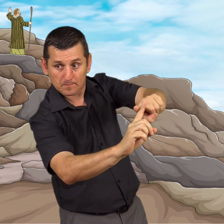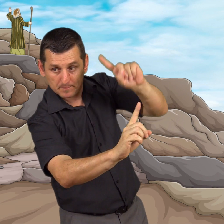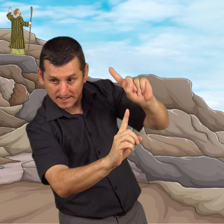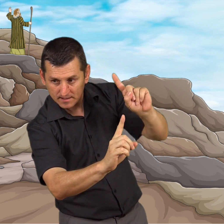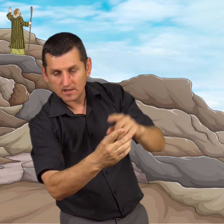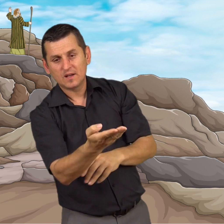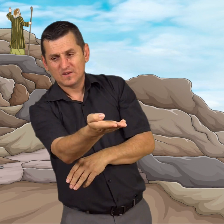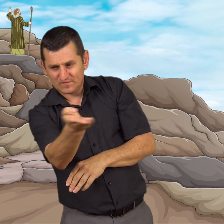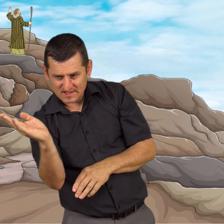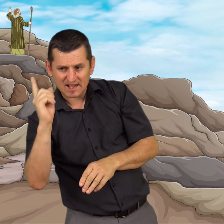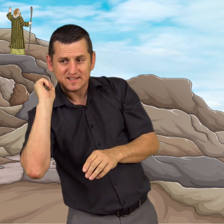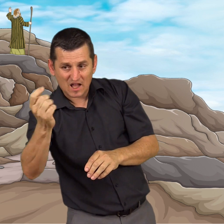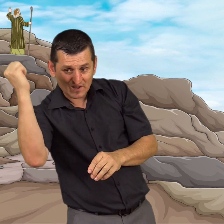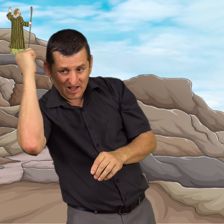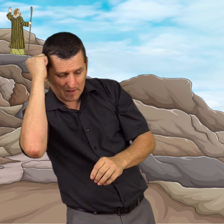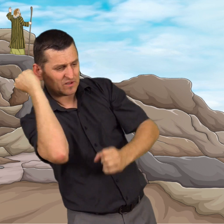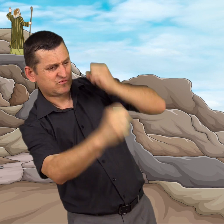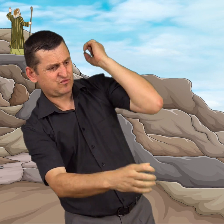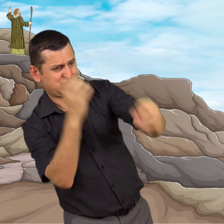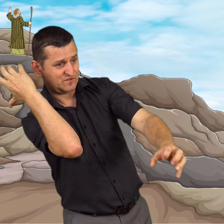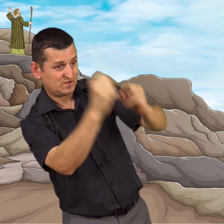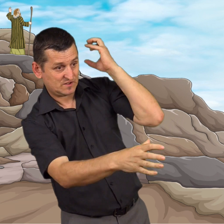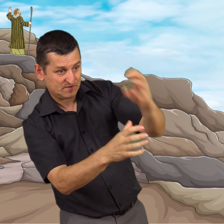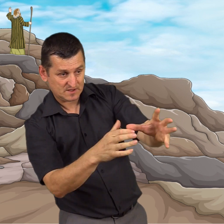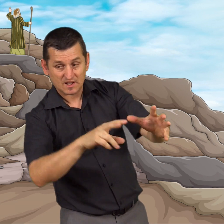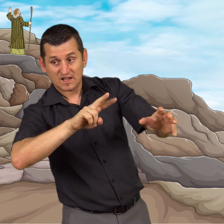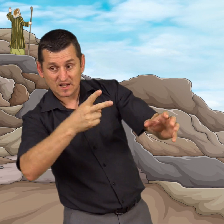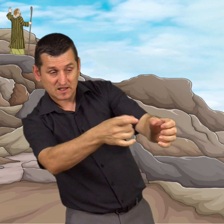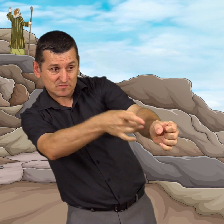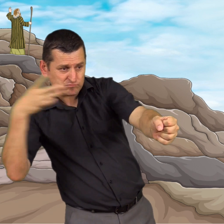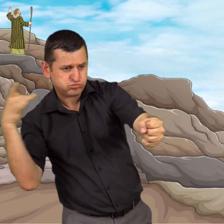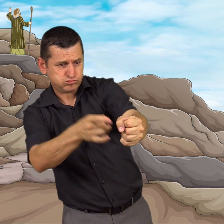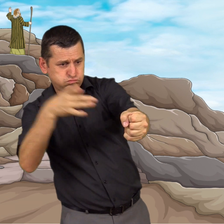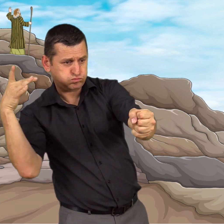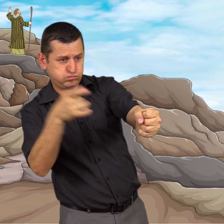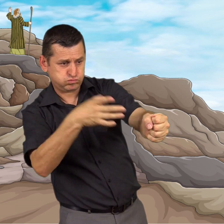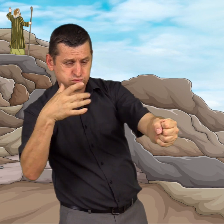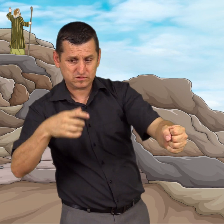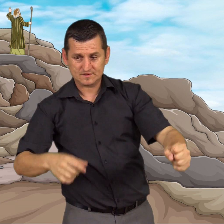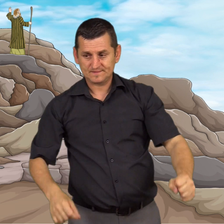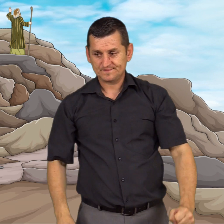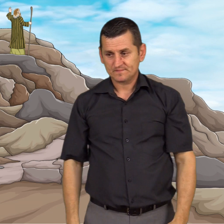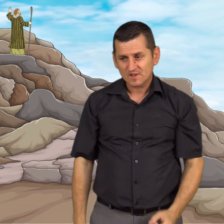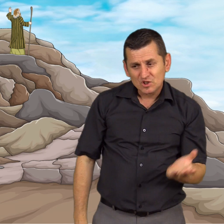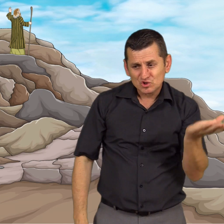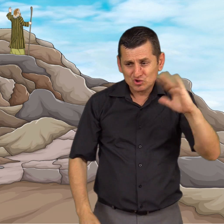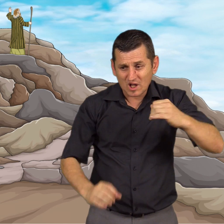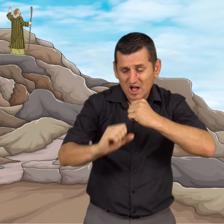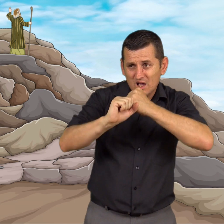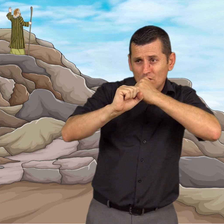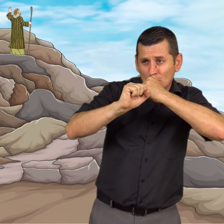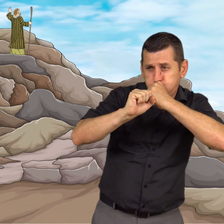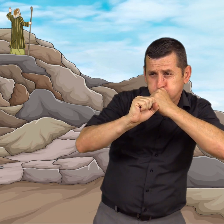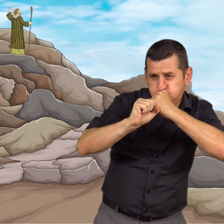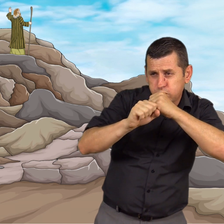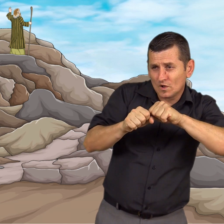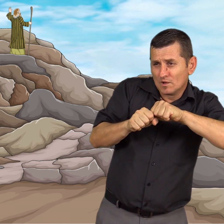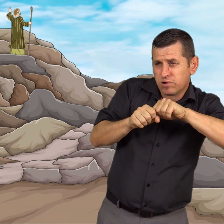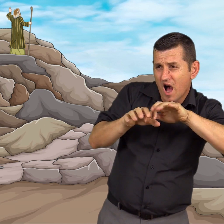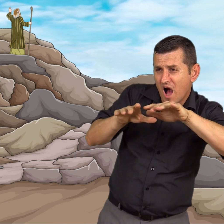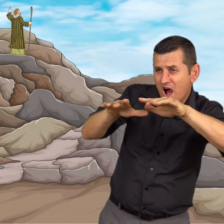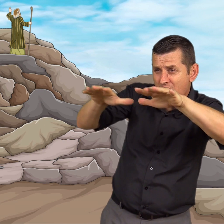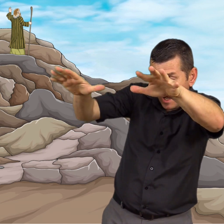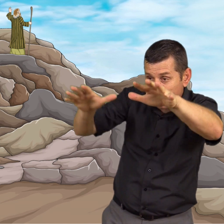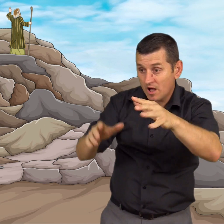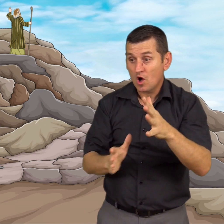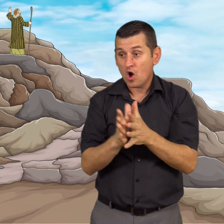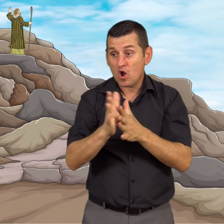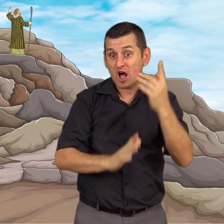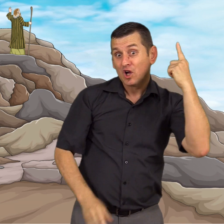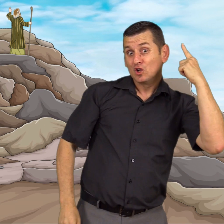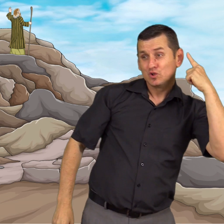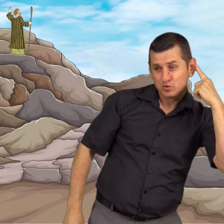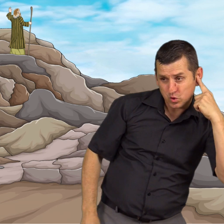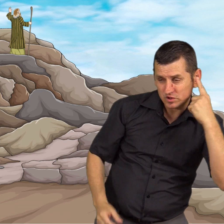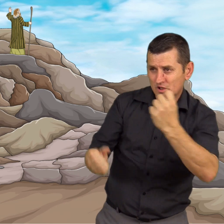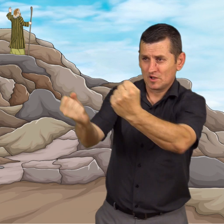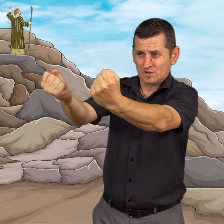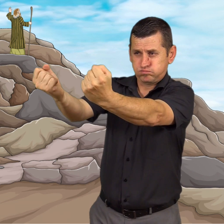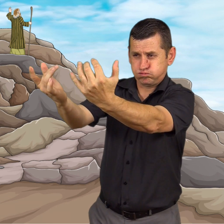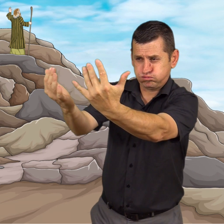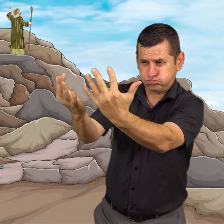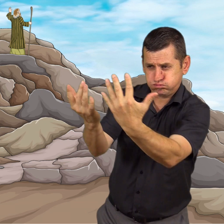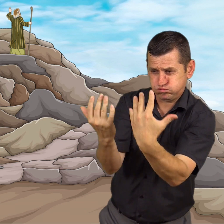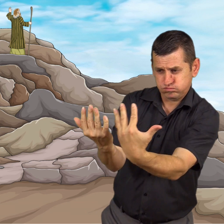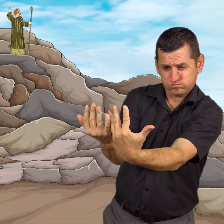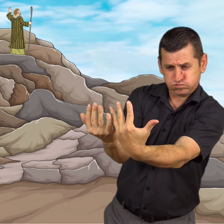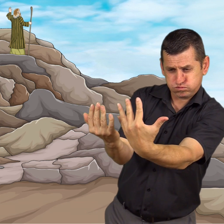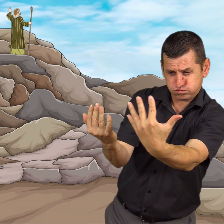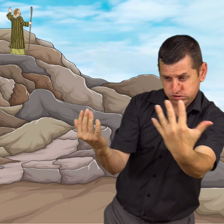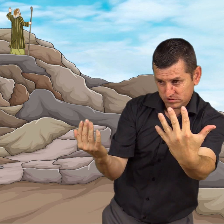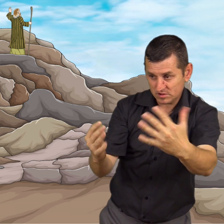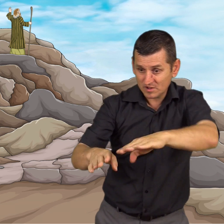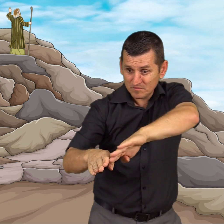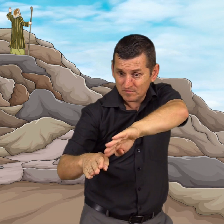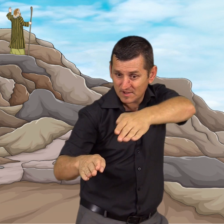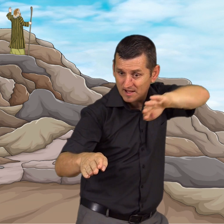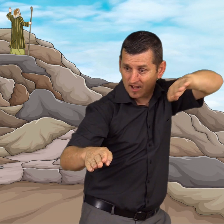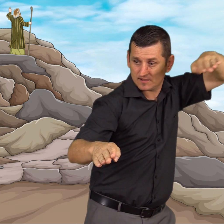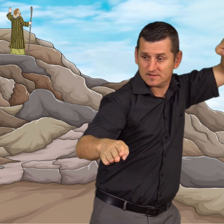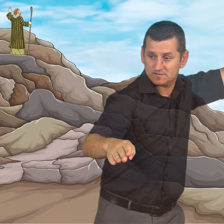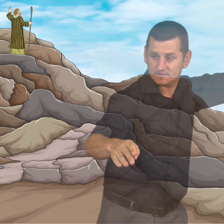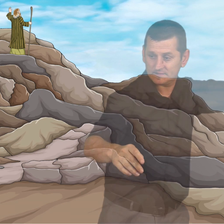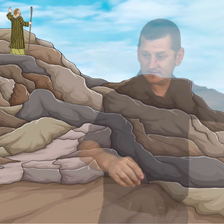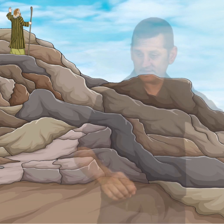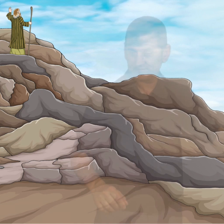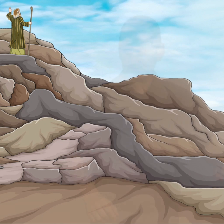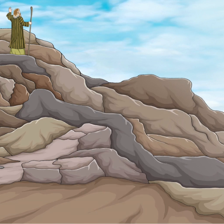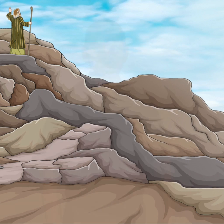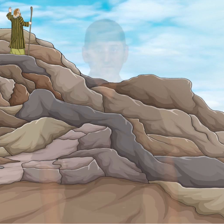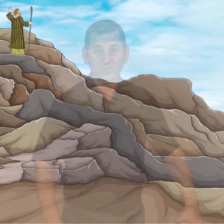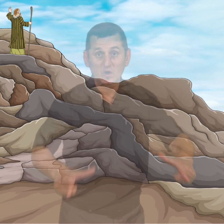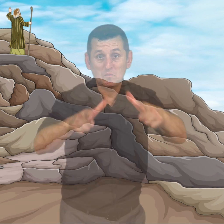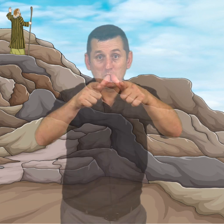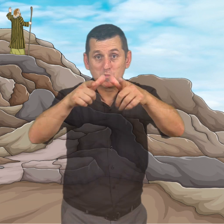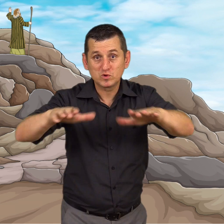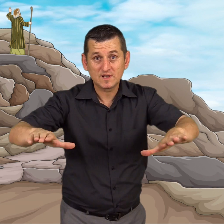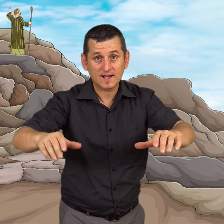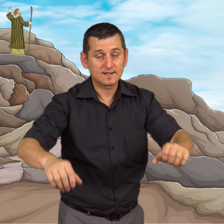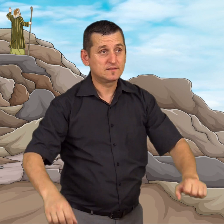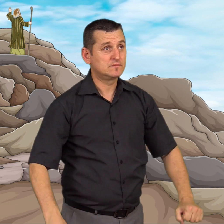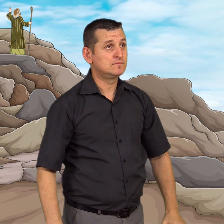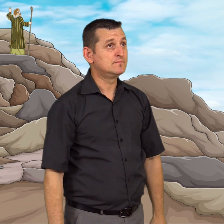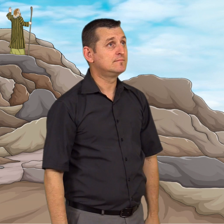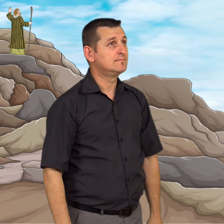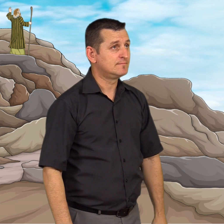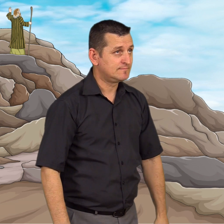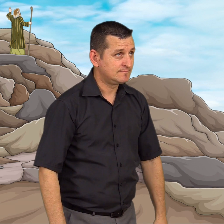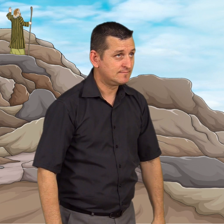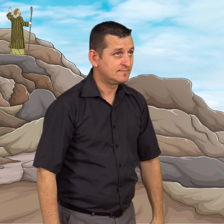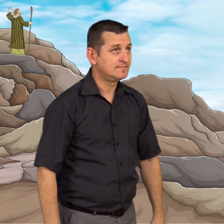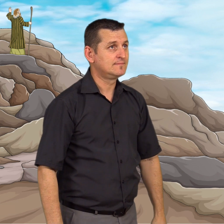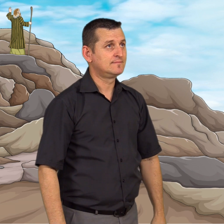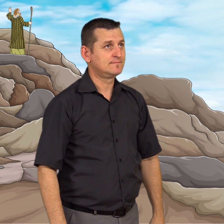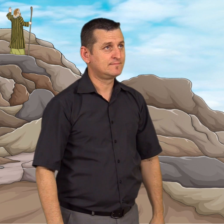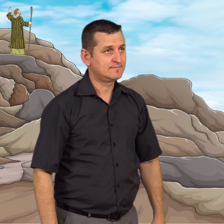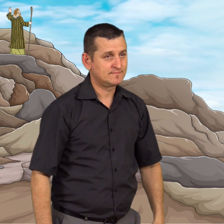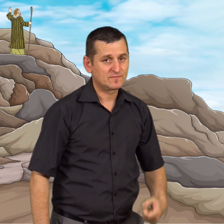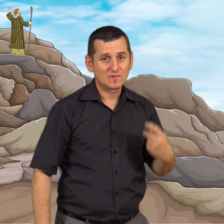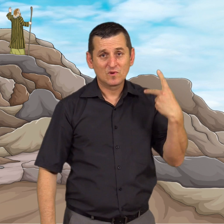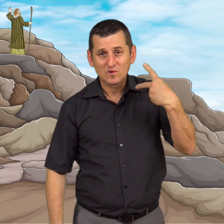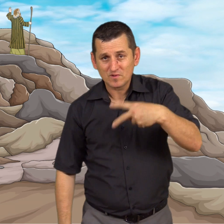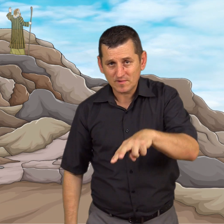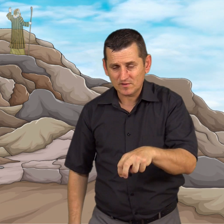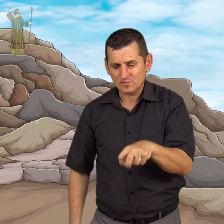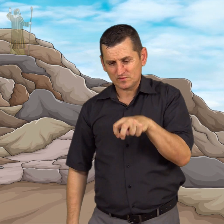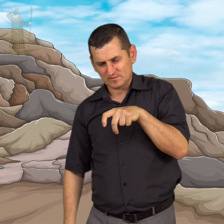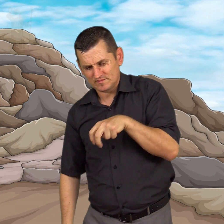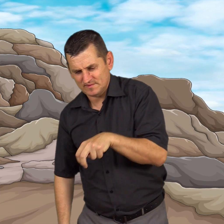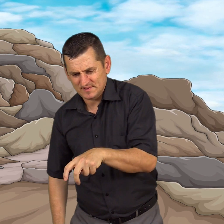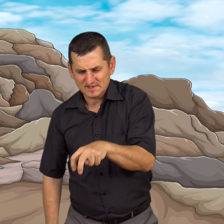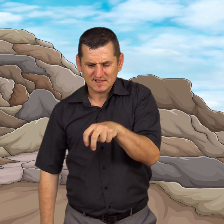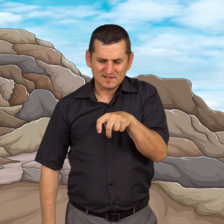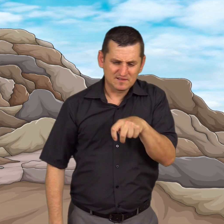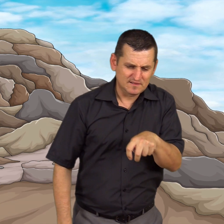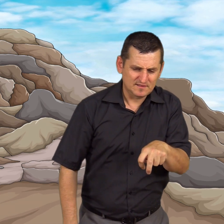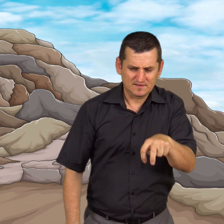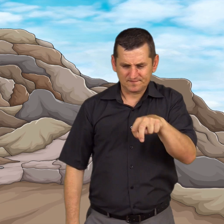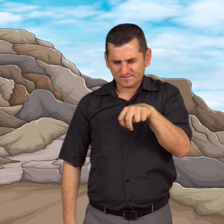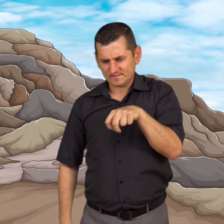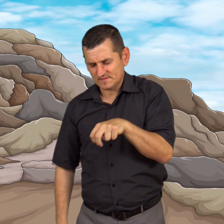No hand shall touch him, but he shall surely be stoned or shot with arrows—whether man or beast, he must not live.’ Only when the ram’s horn sounds a long blast may they approach the mountain.”